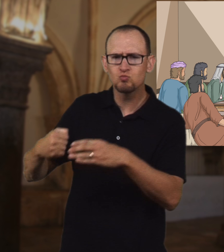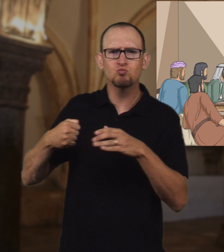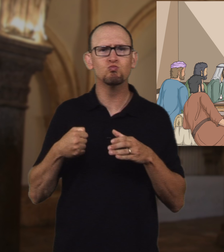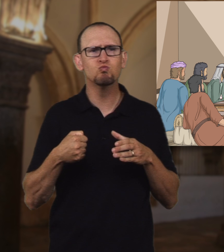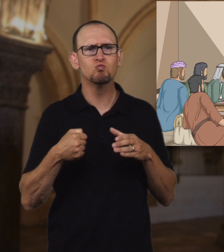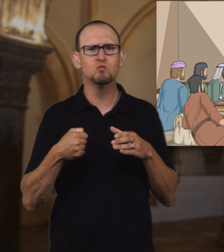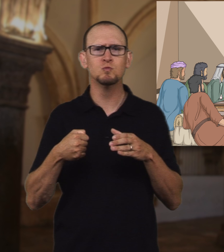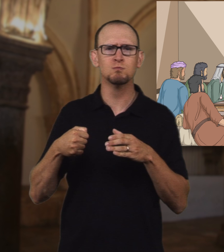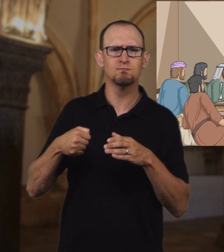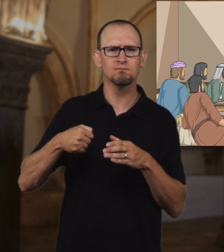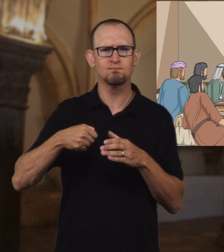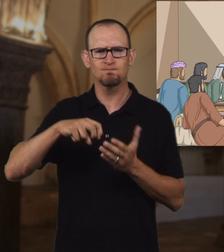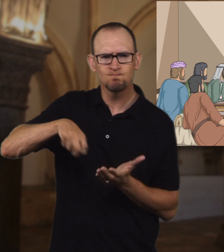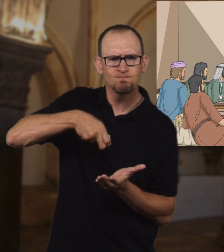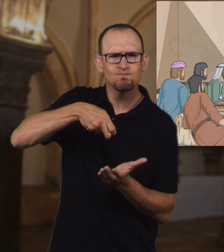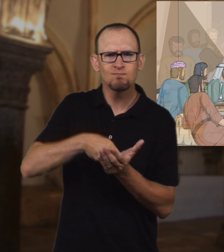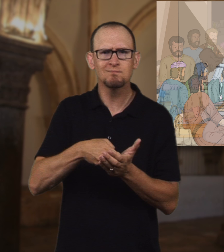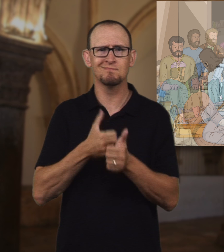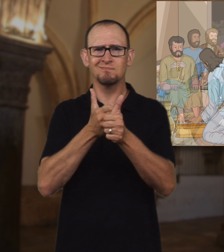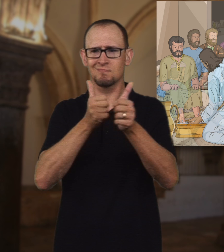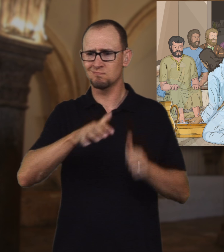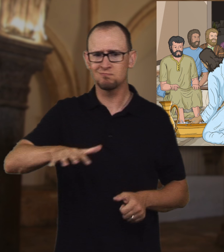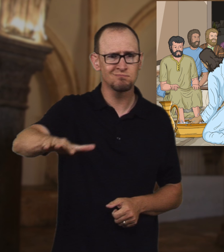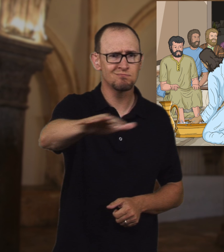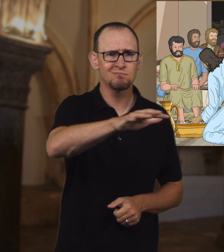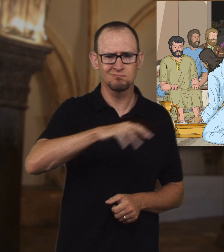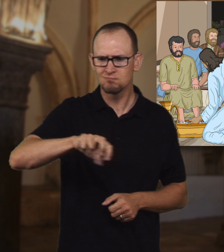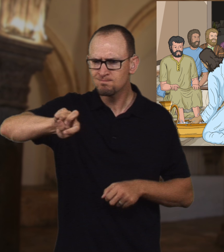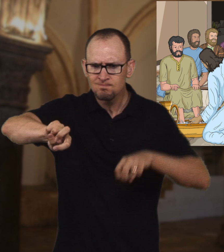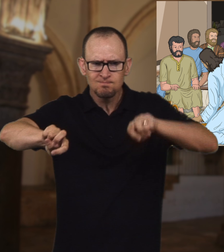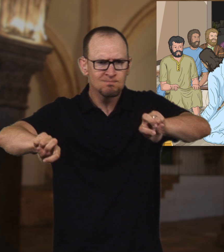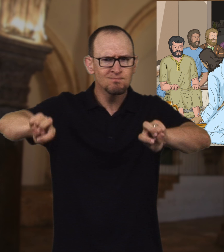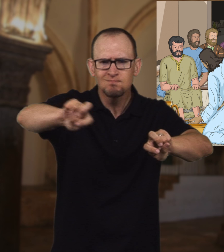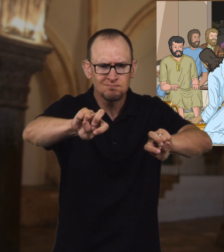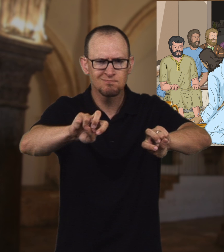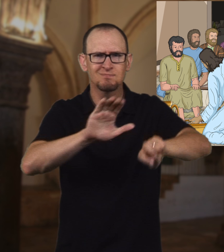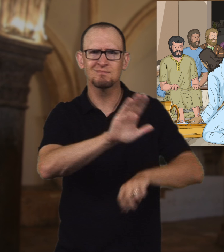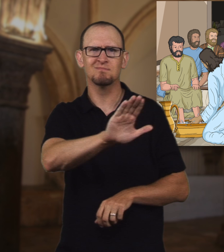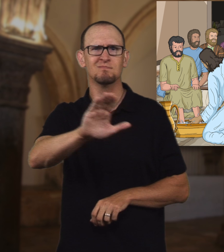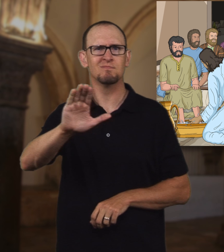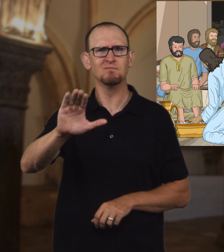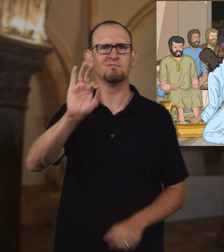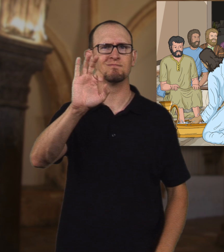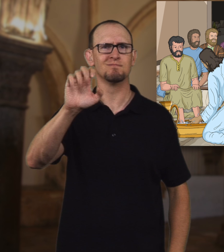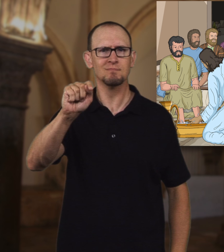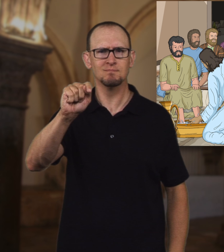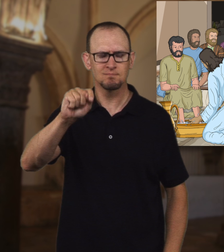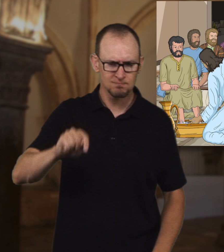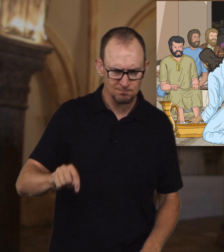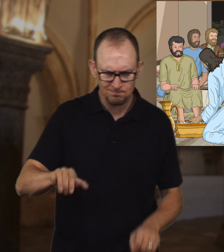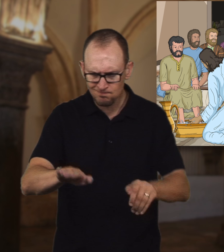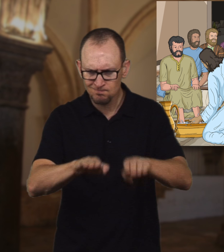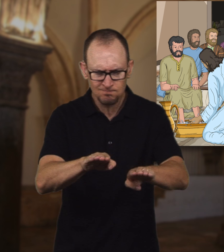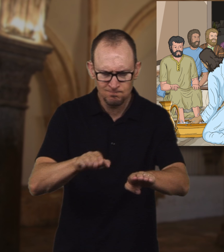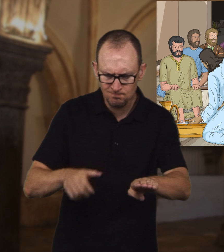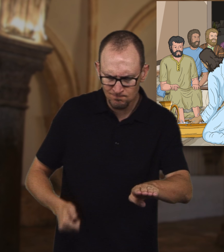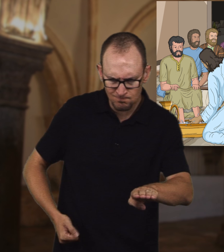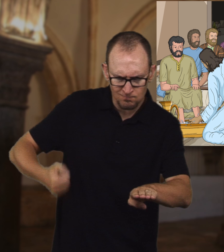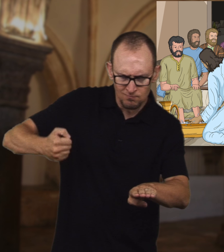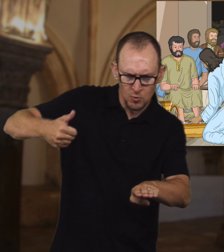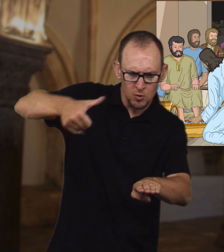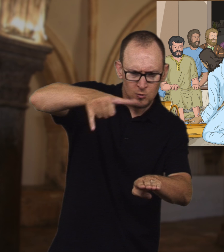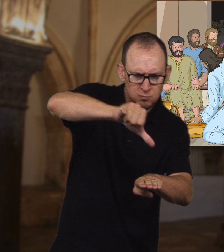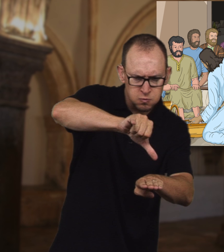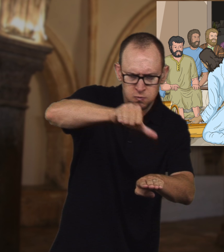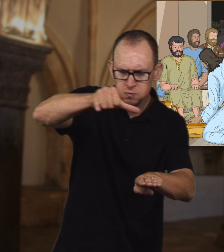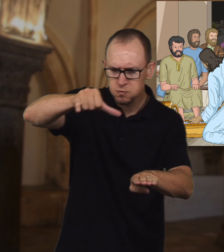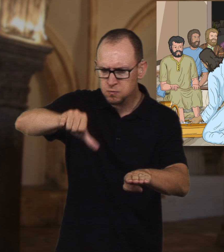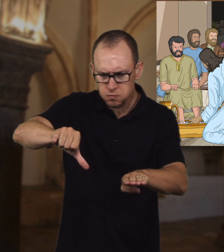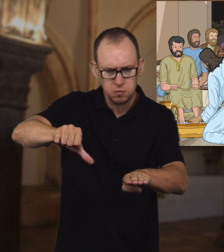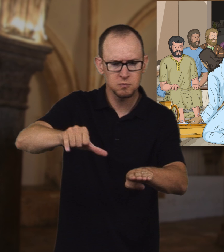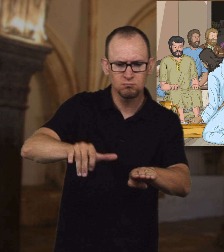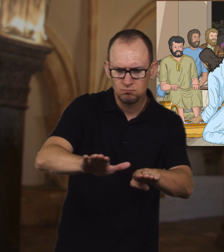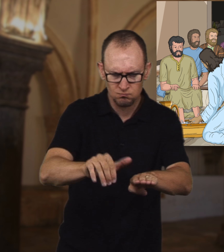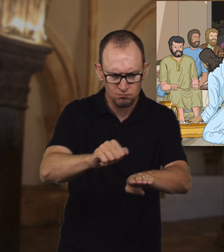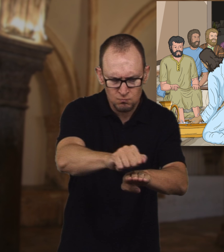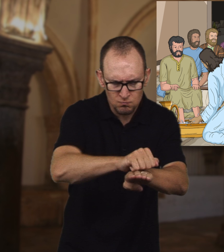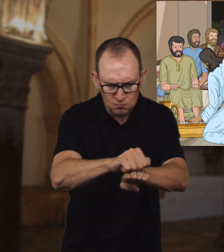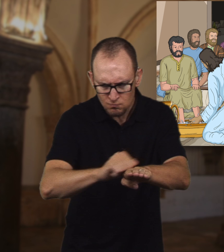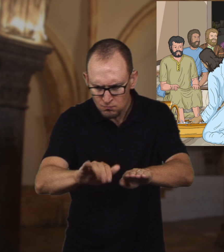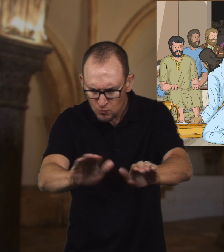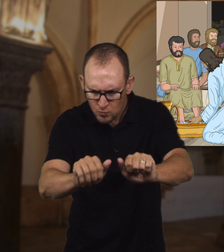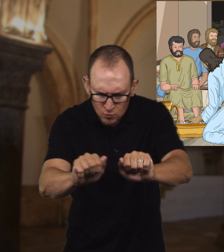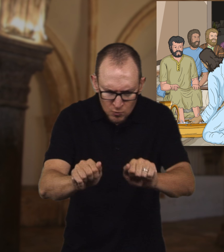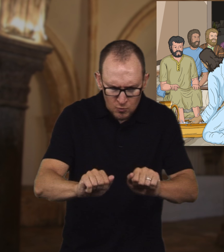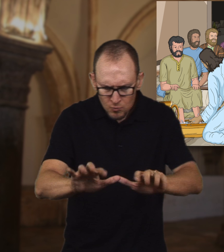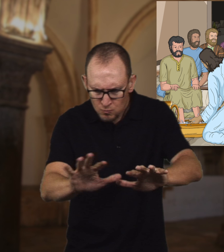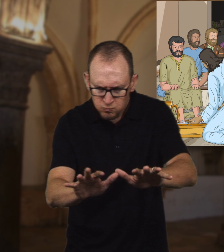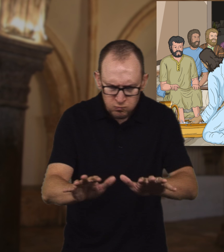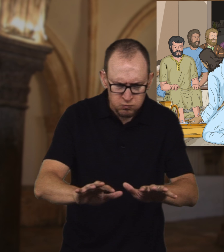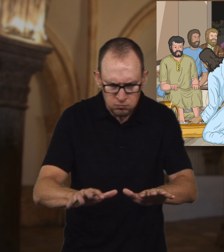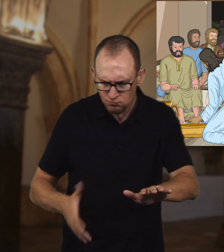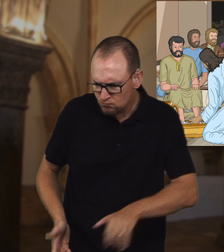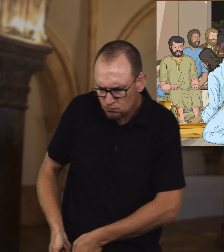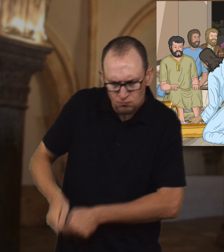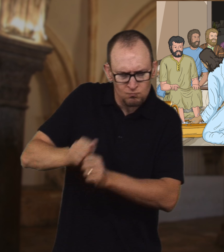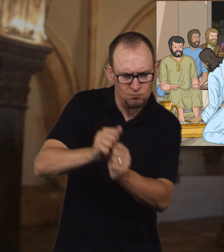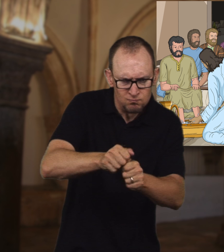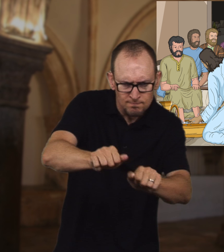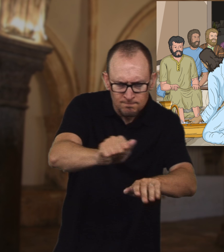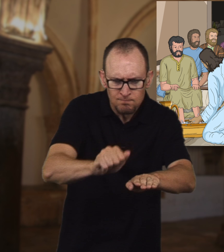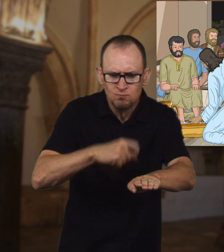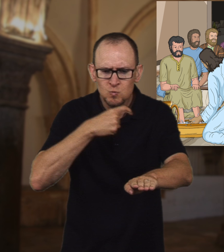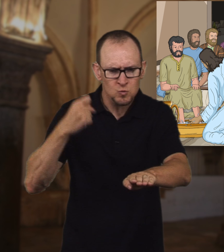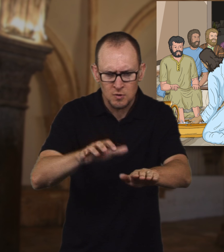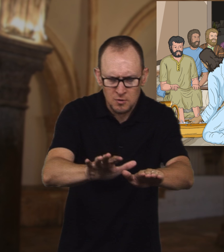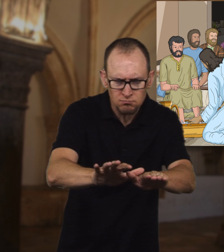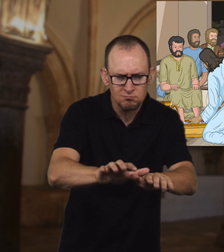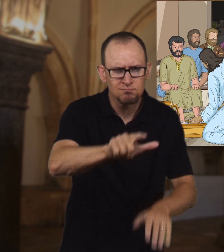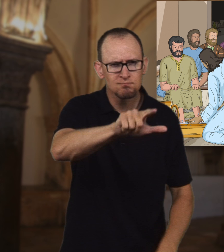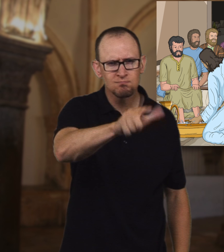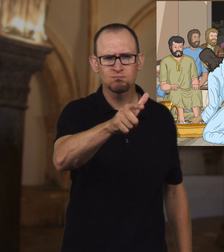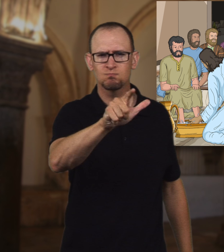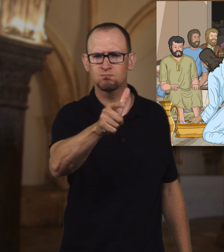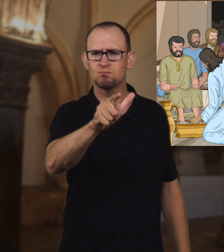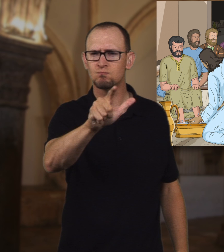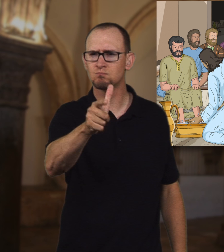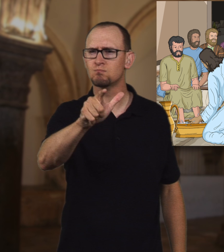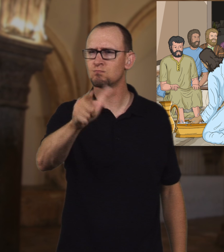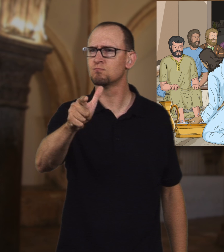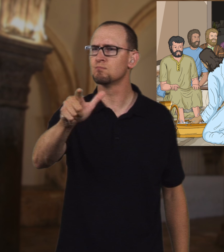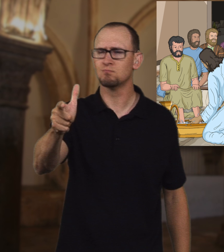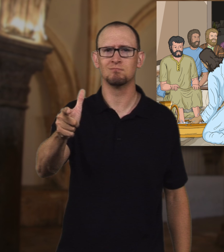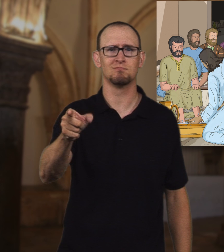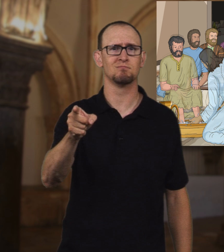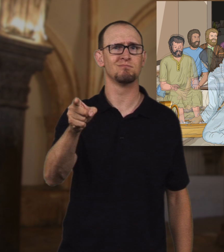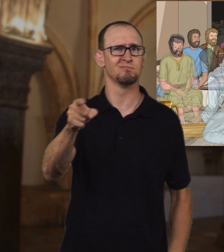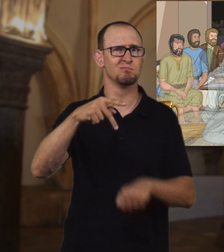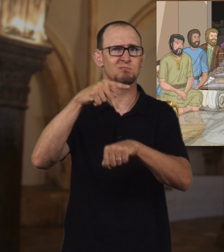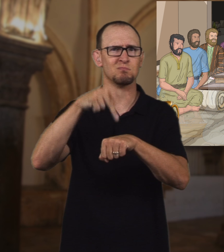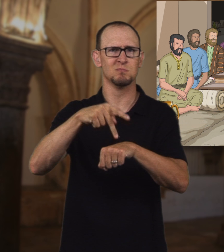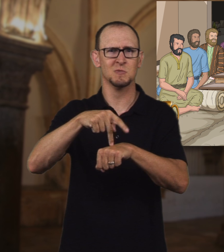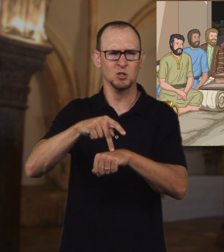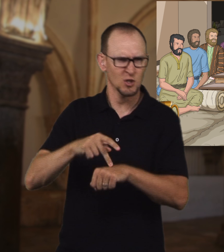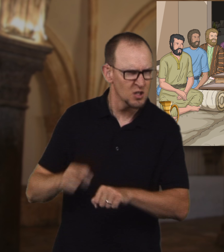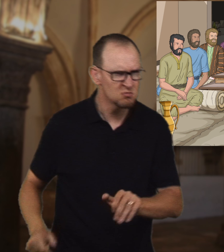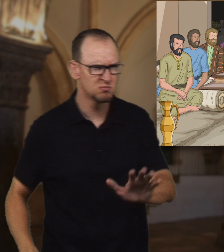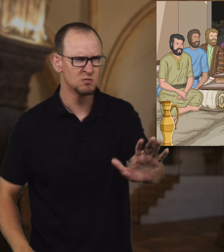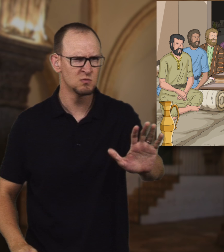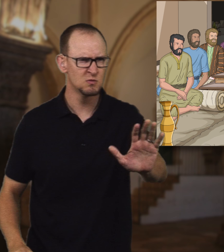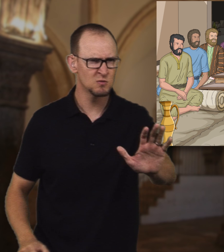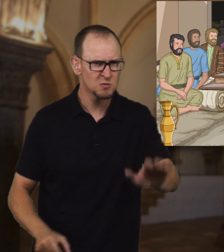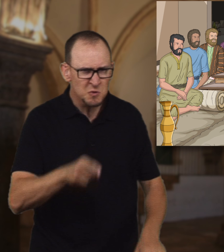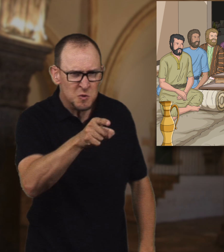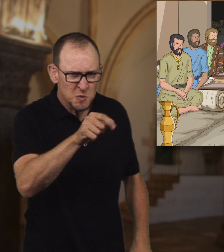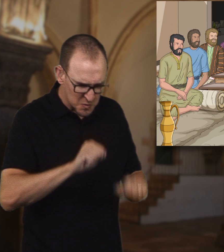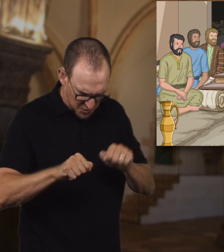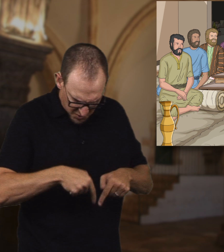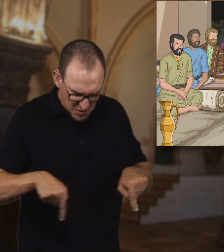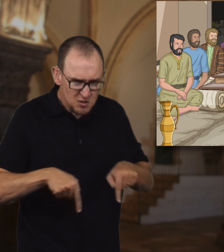After that, He poured water into a basin and began to wash the disciples’ feet and dry them with the towel that was around Him.